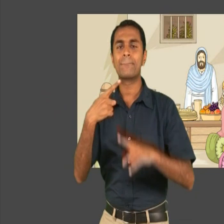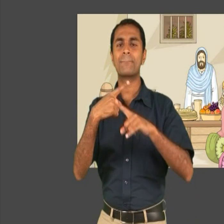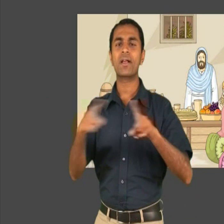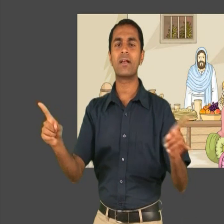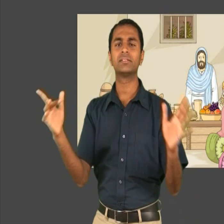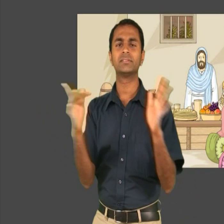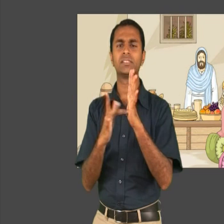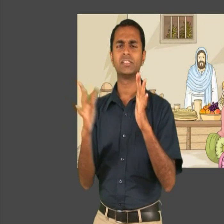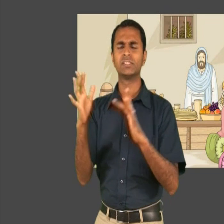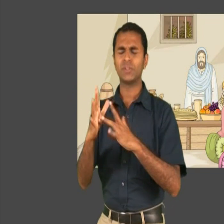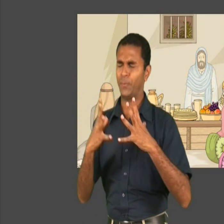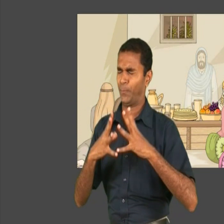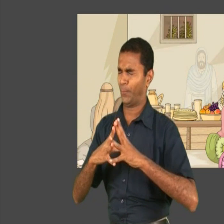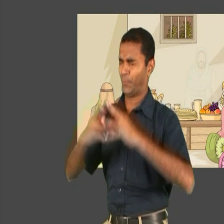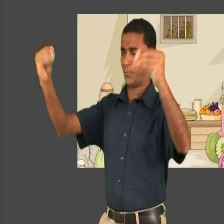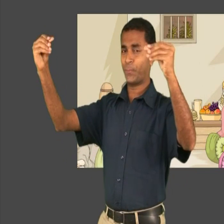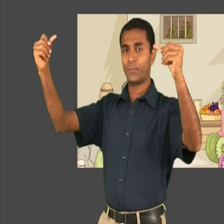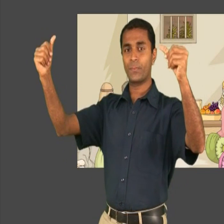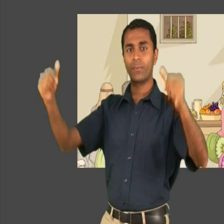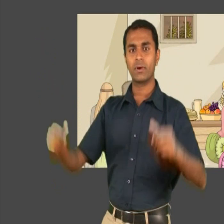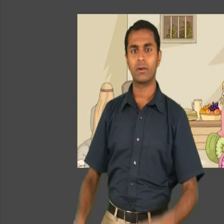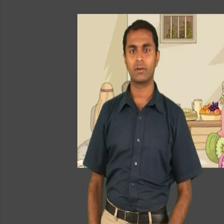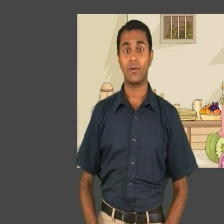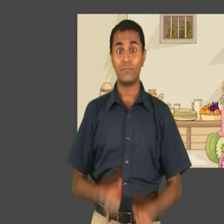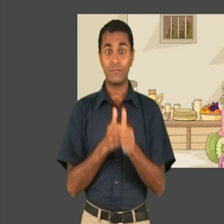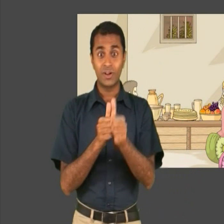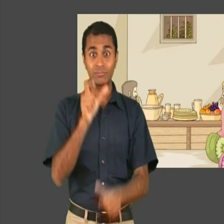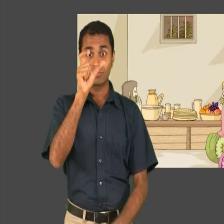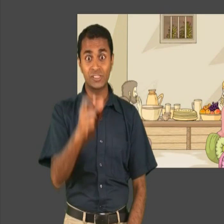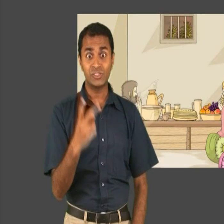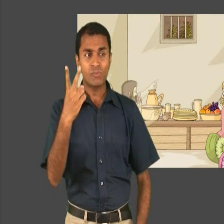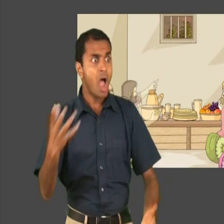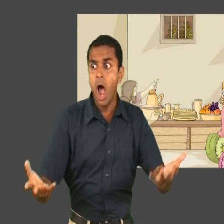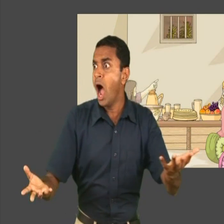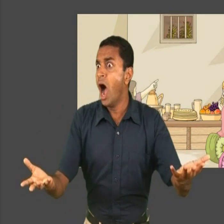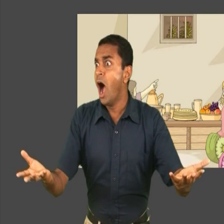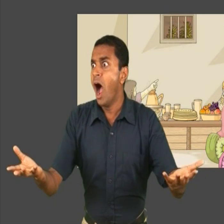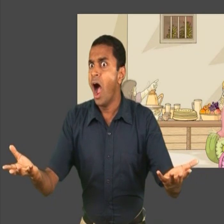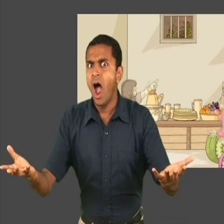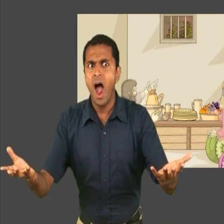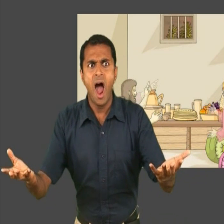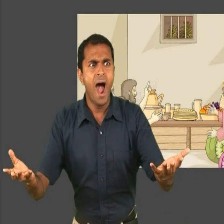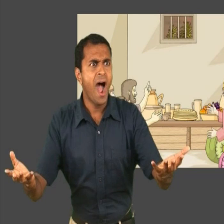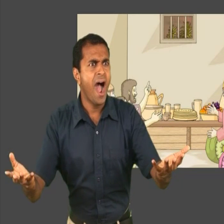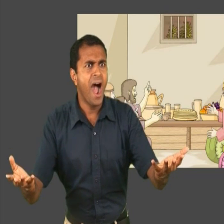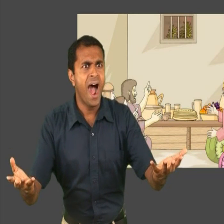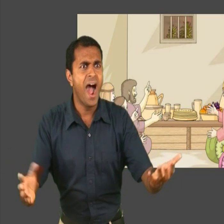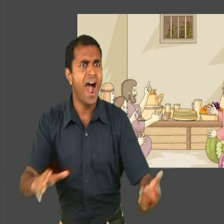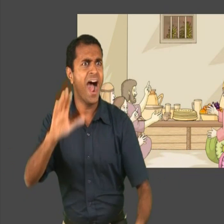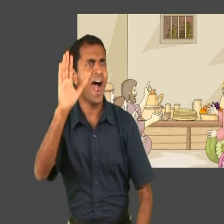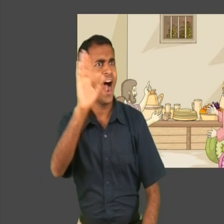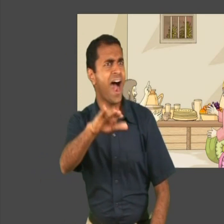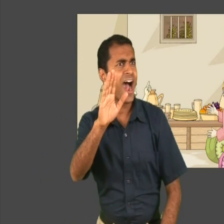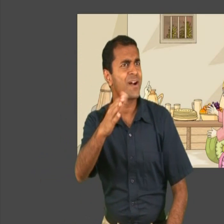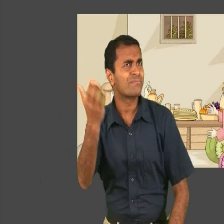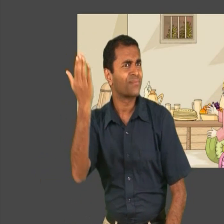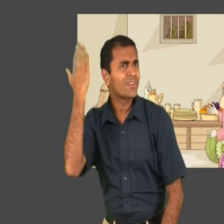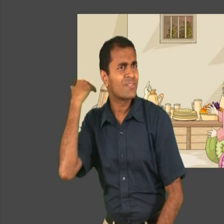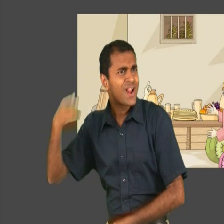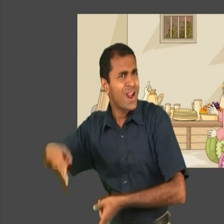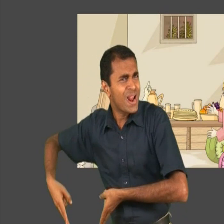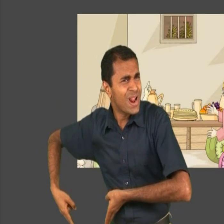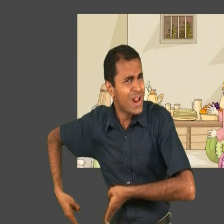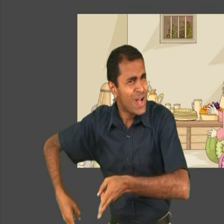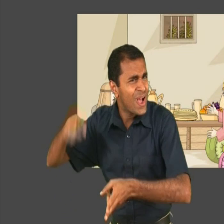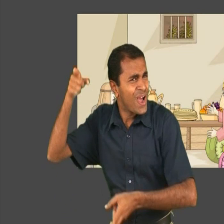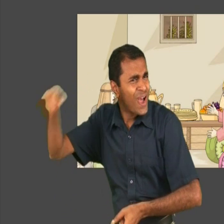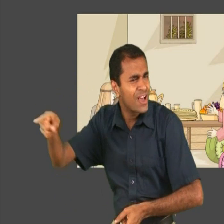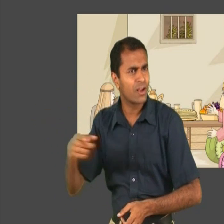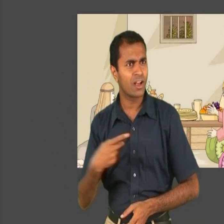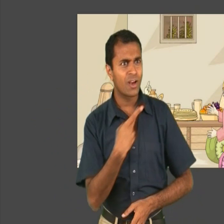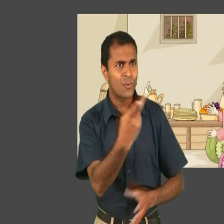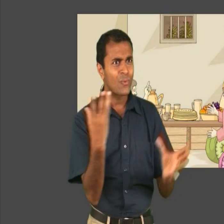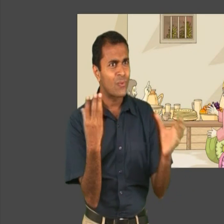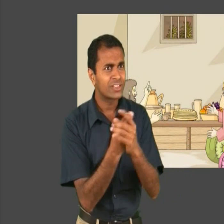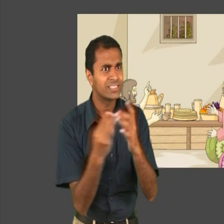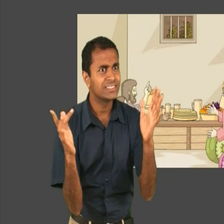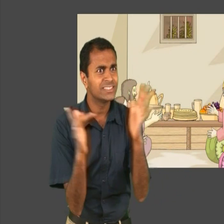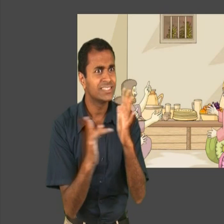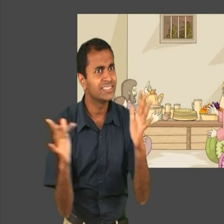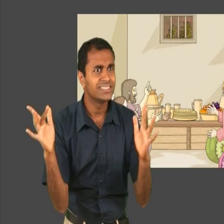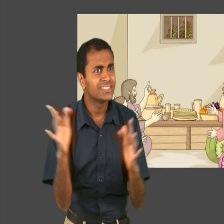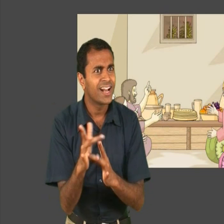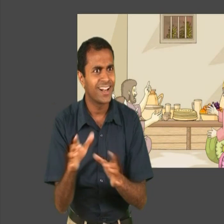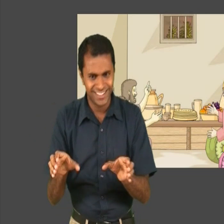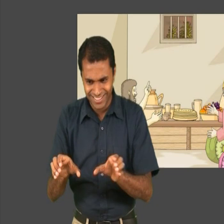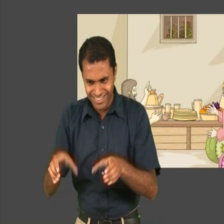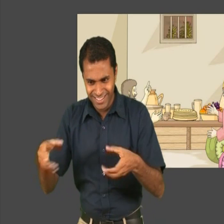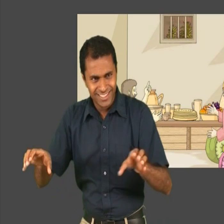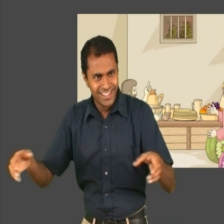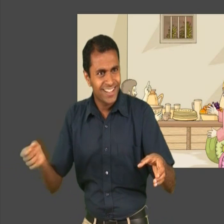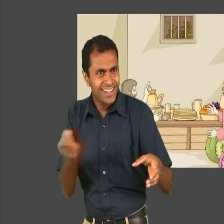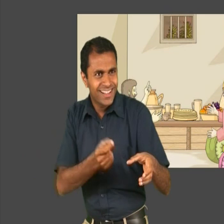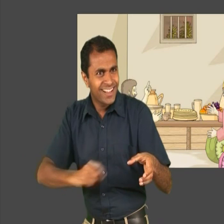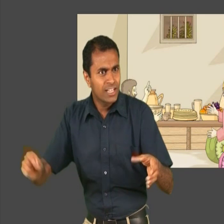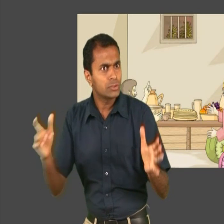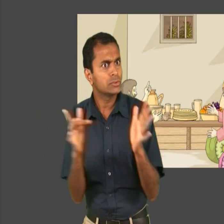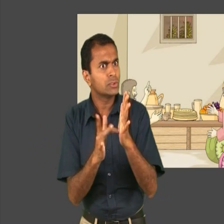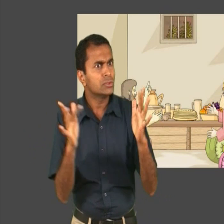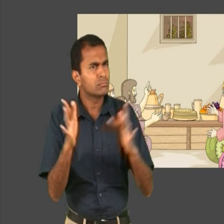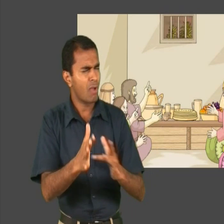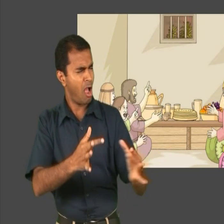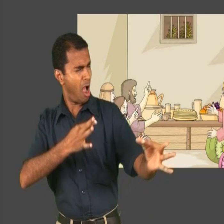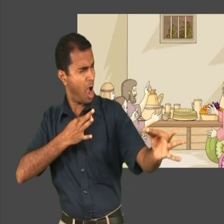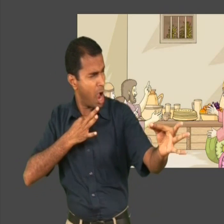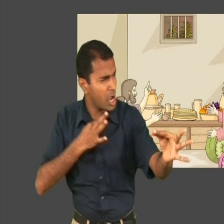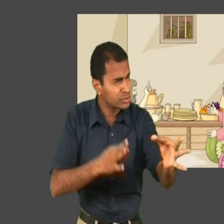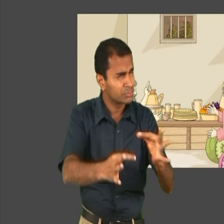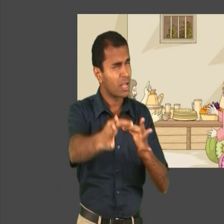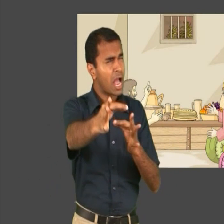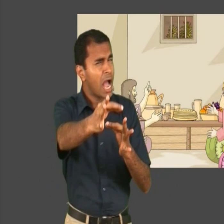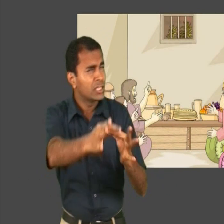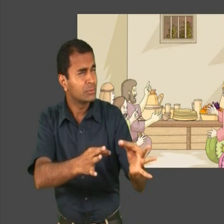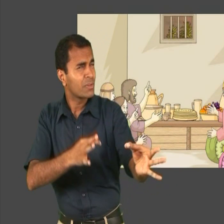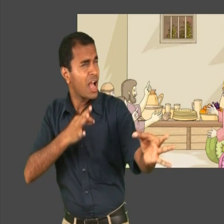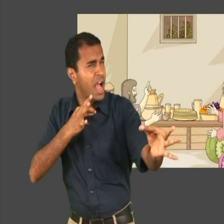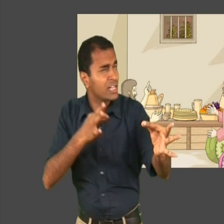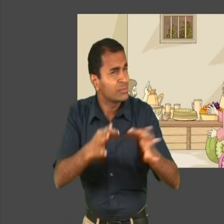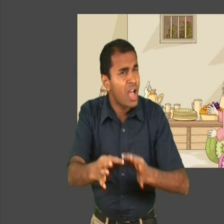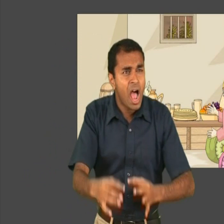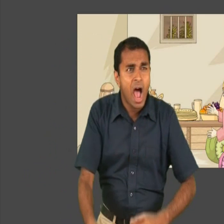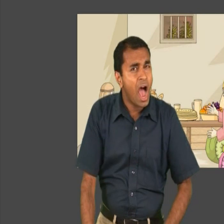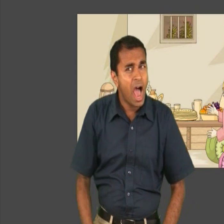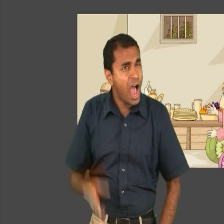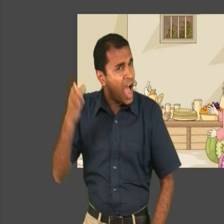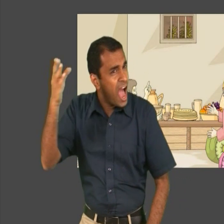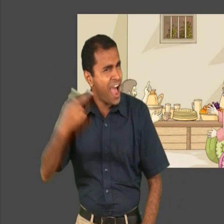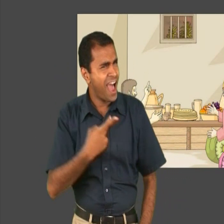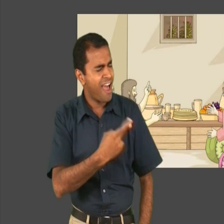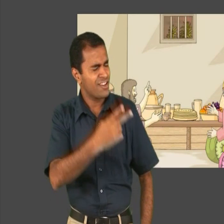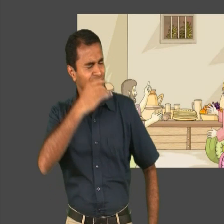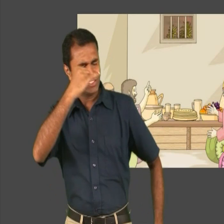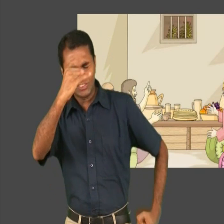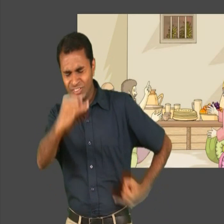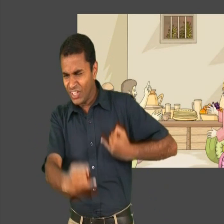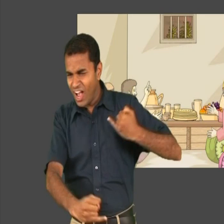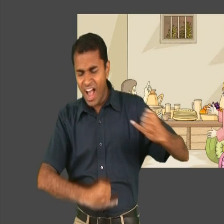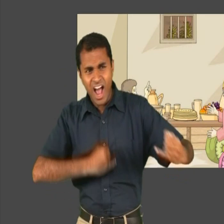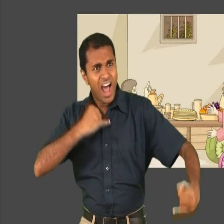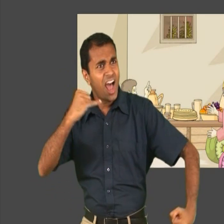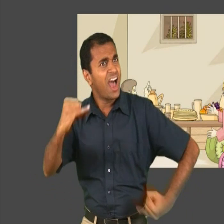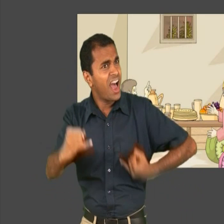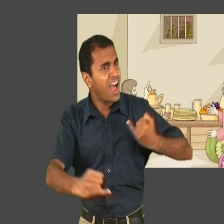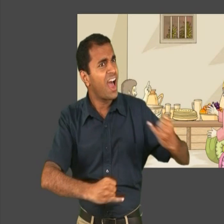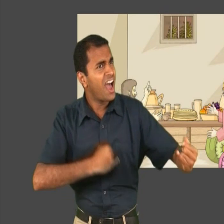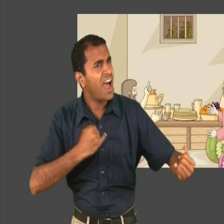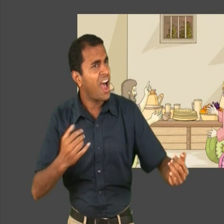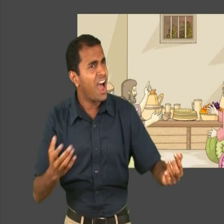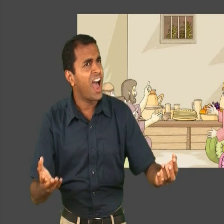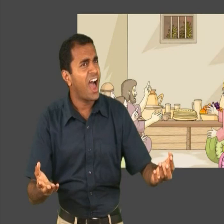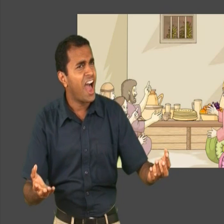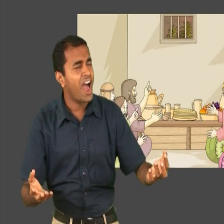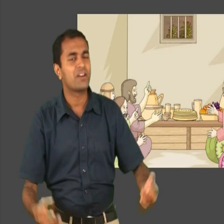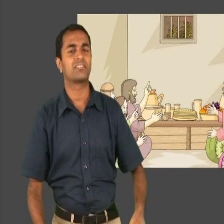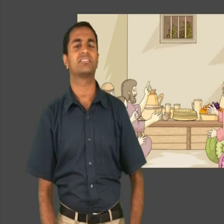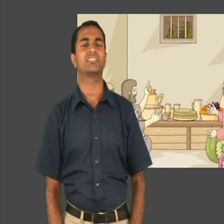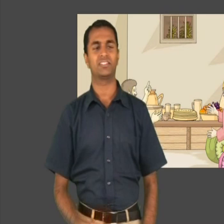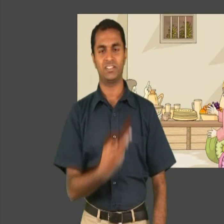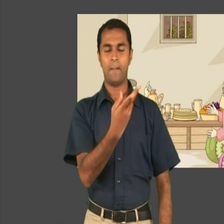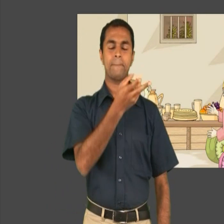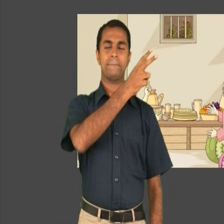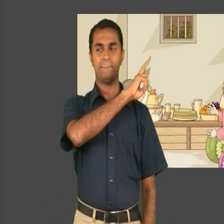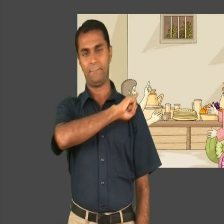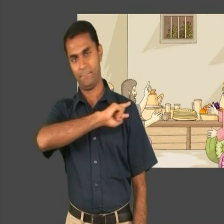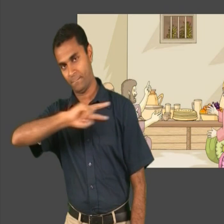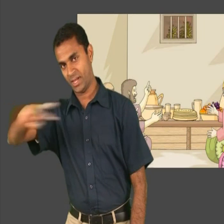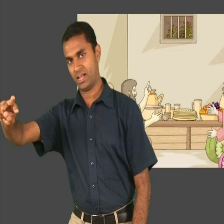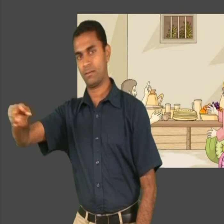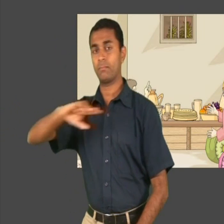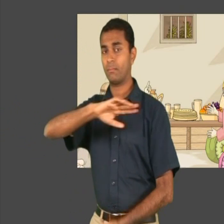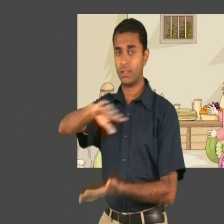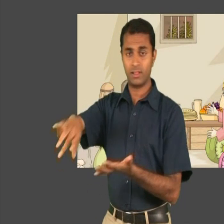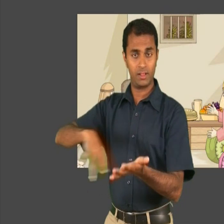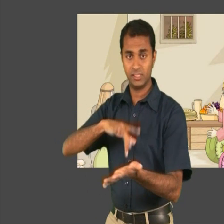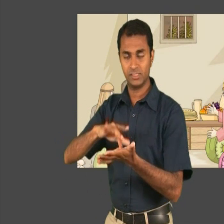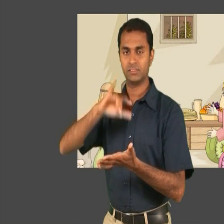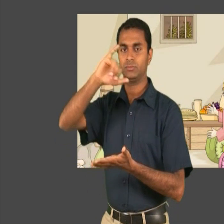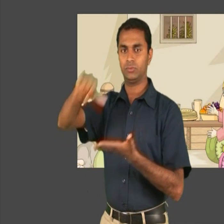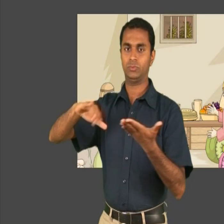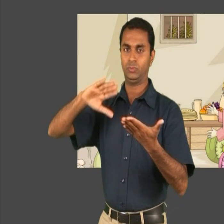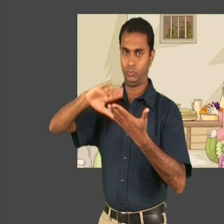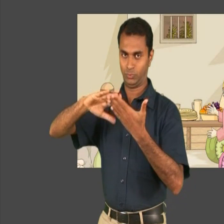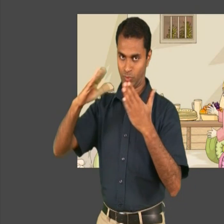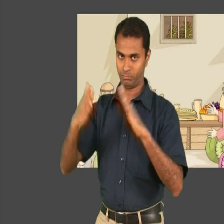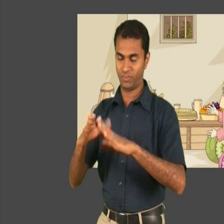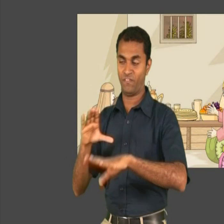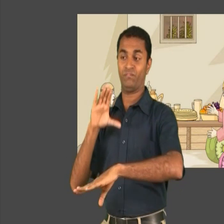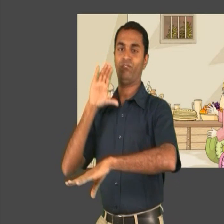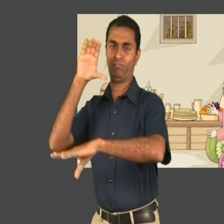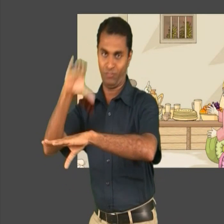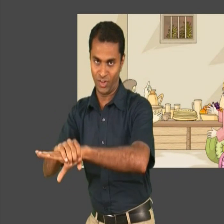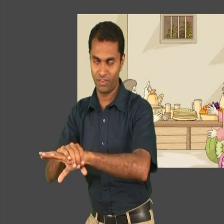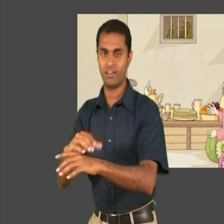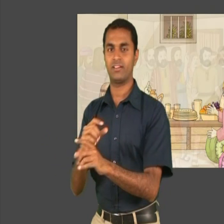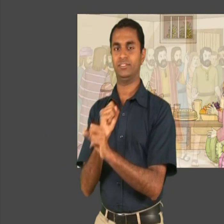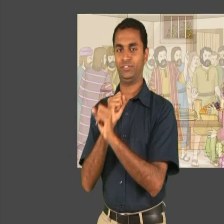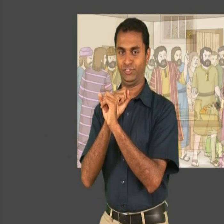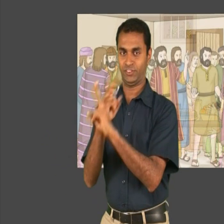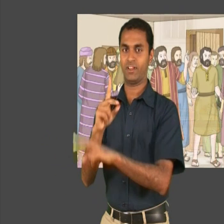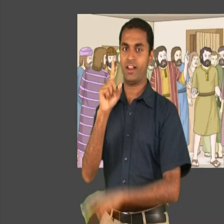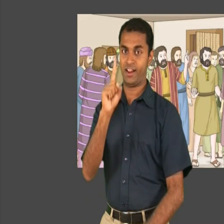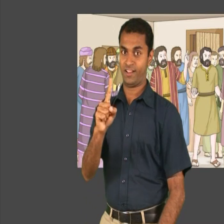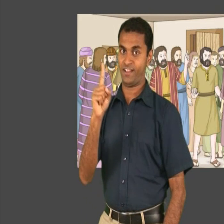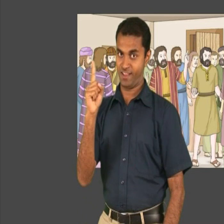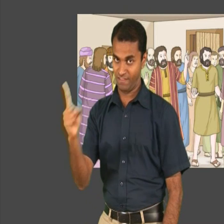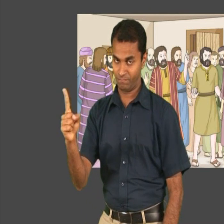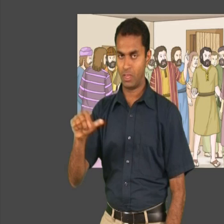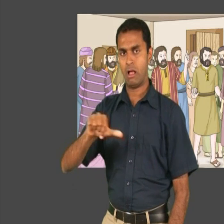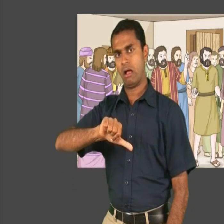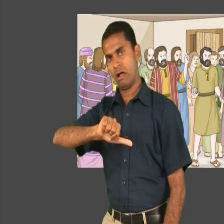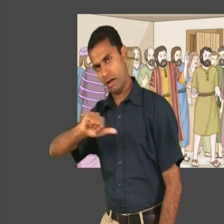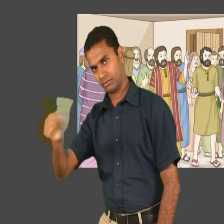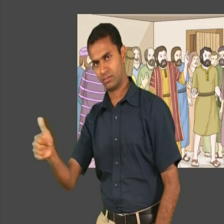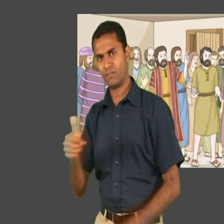Then their eyes were opened and they recognized Jesus—and He disappeared from their sight. They asked each other, “Were not our hearts burning within us as He spoke with us on the road and opened the Scriptures to us?” And they got up that very hour and returned to Jerusalem.